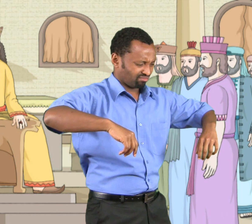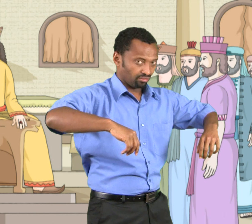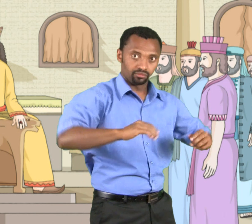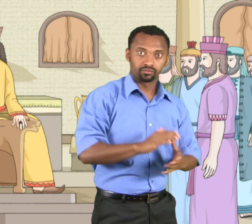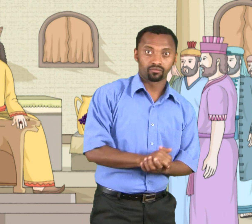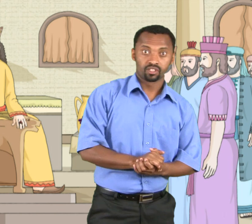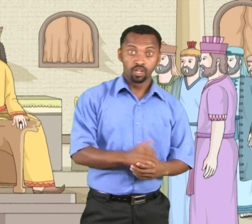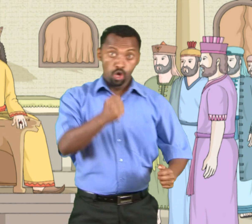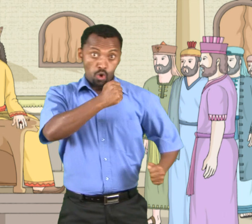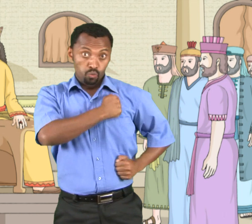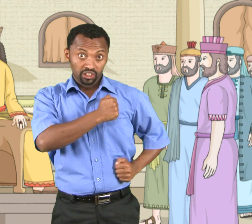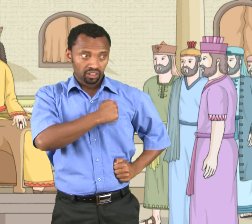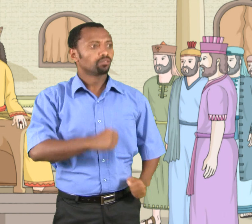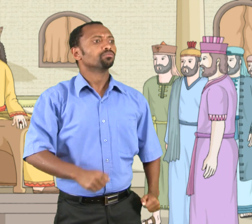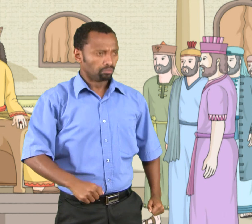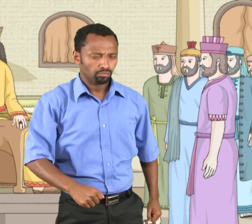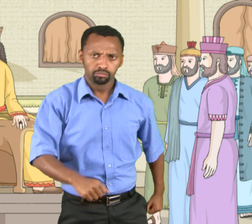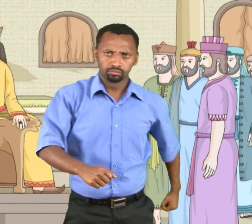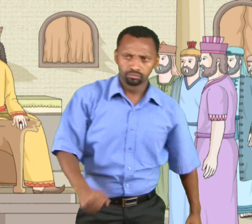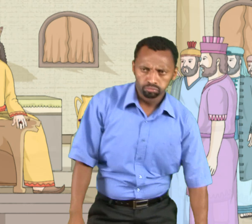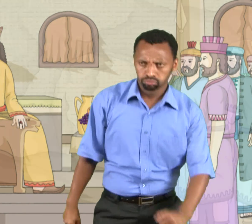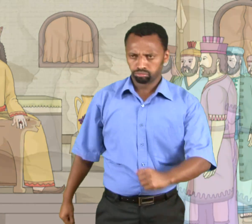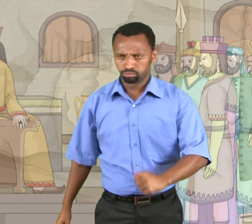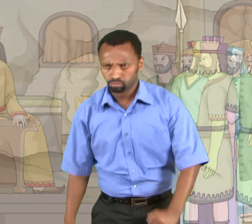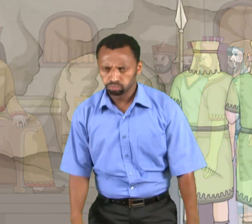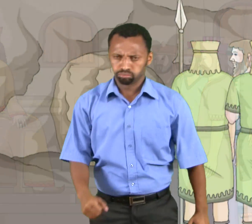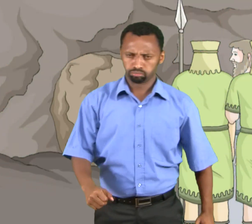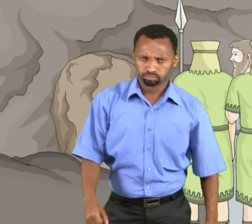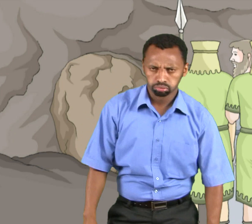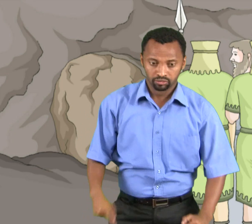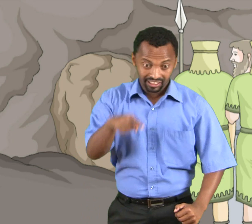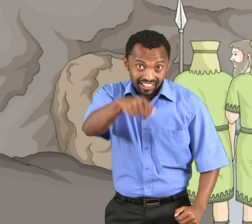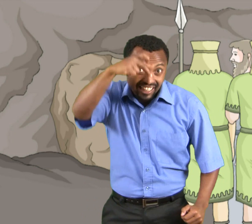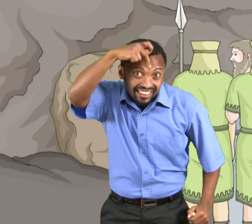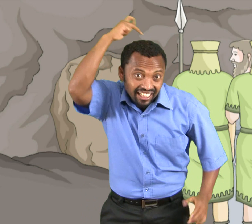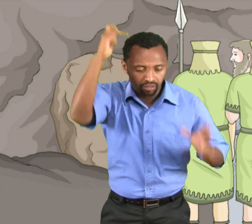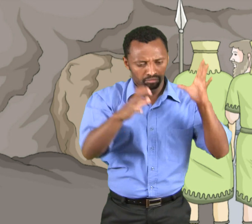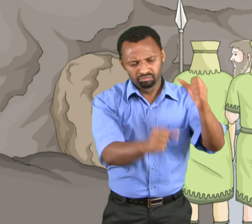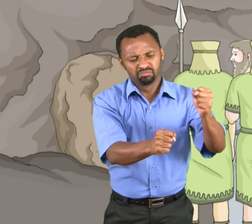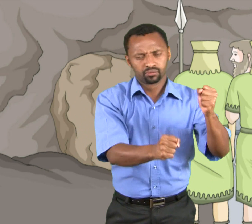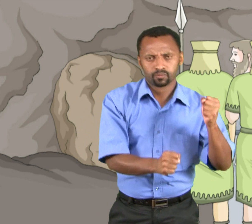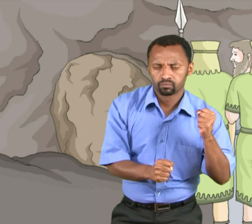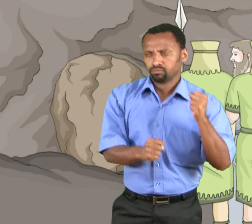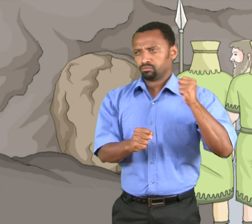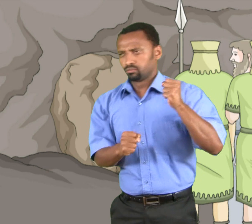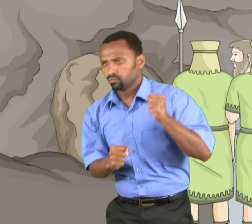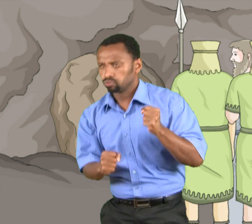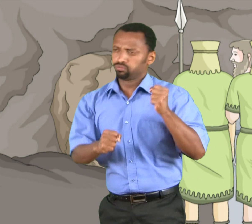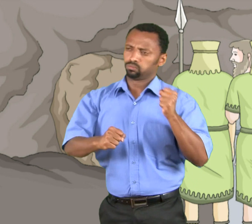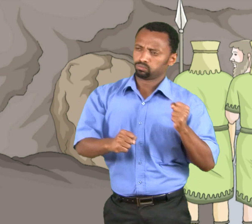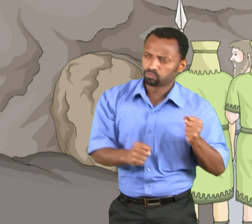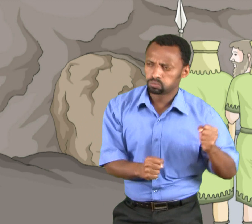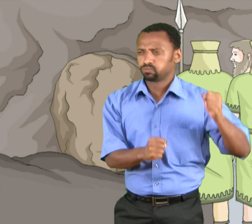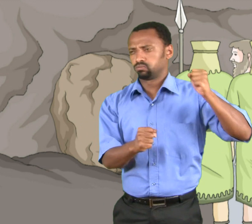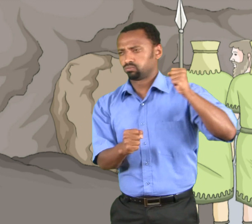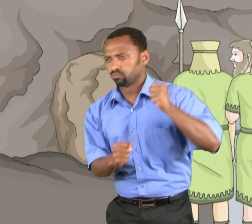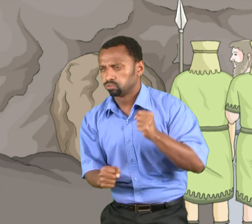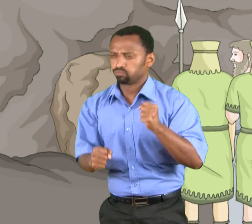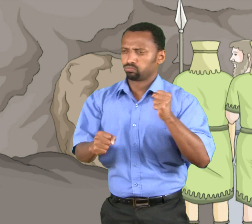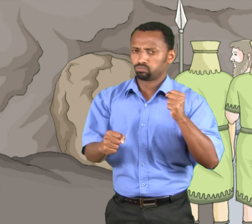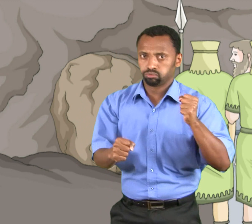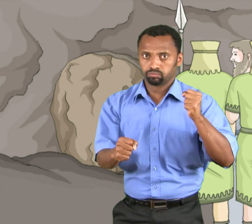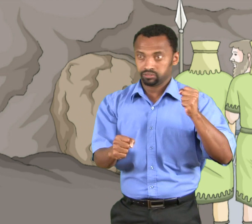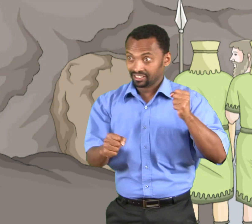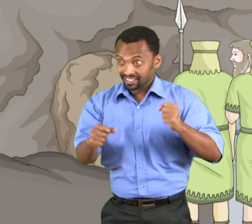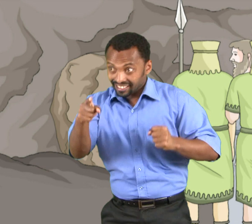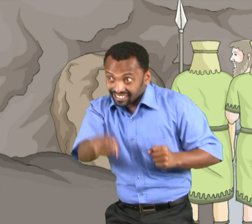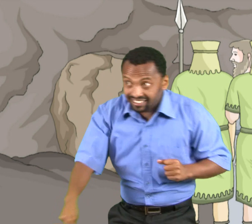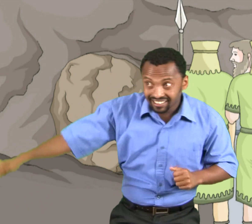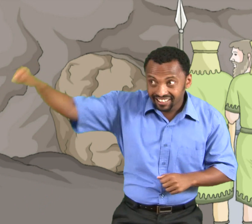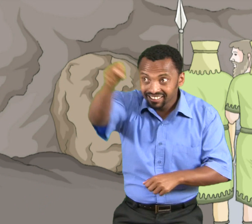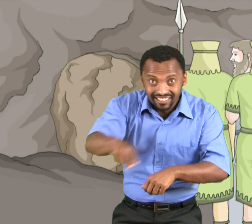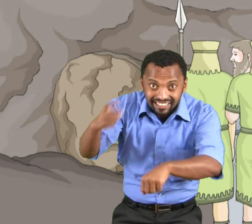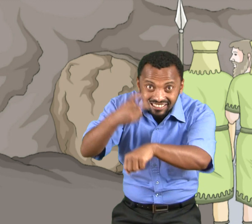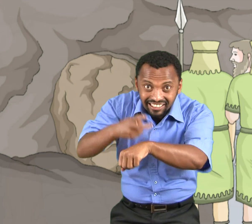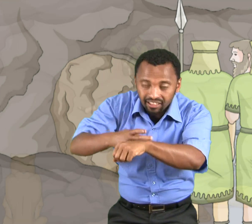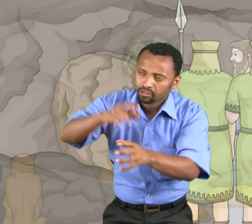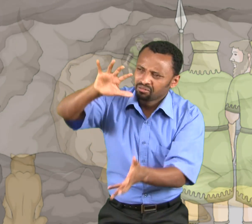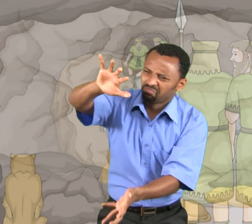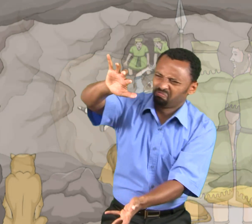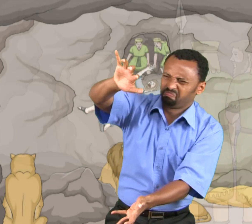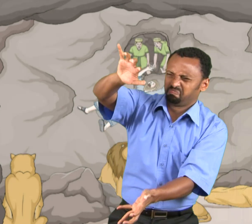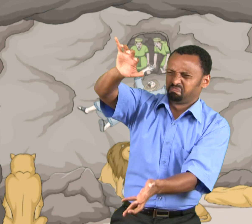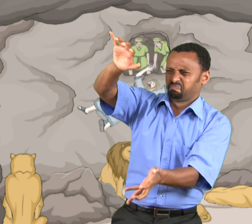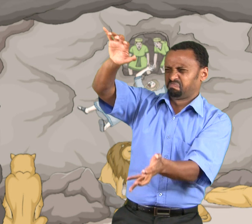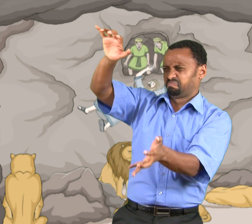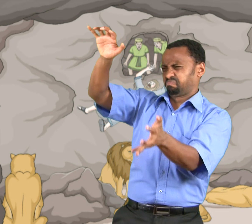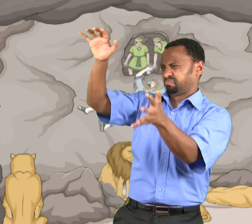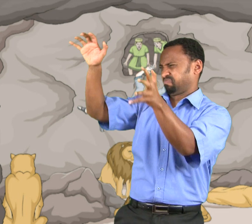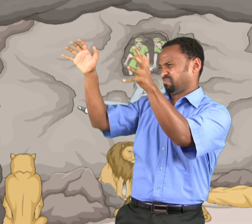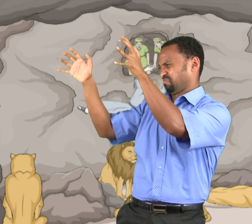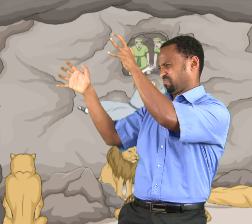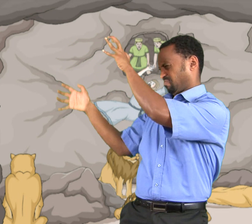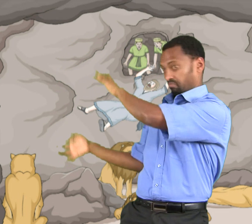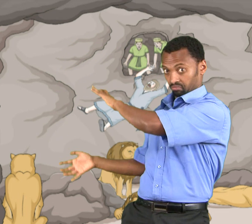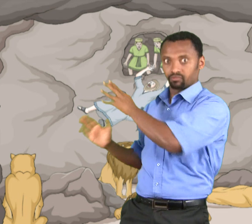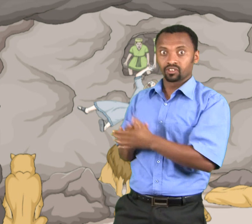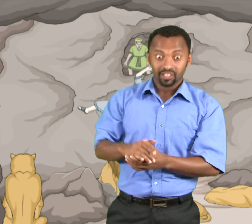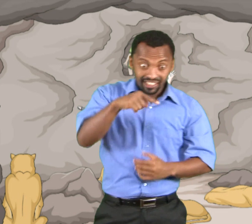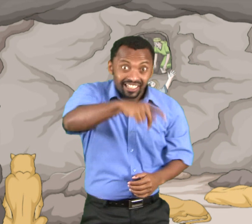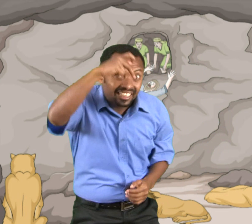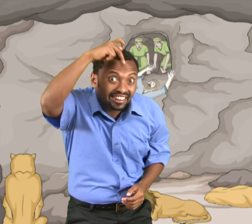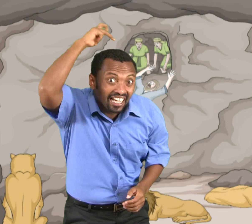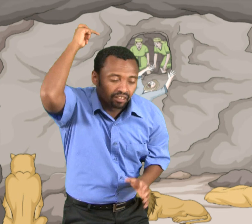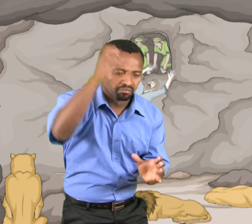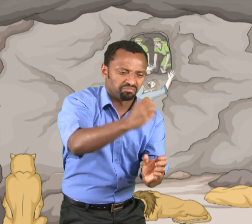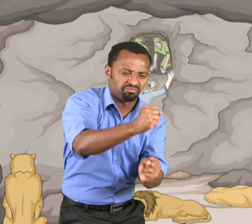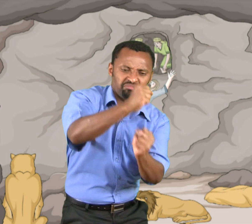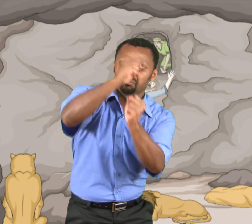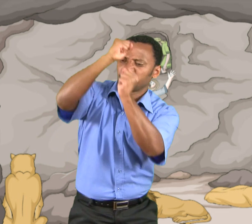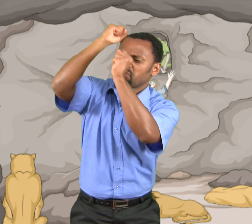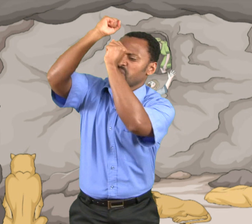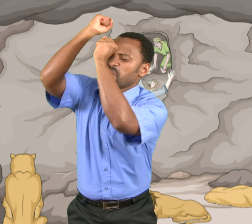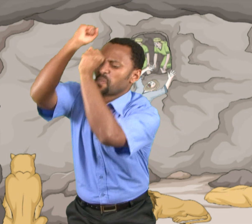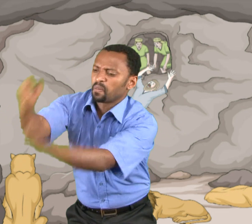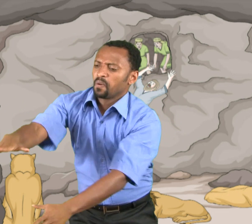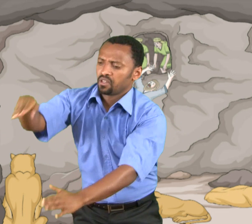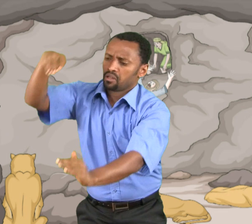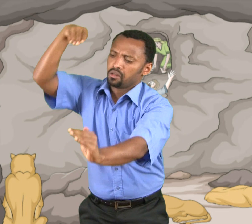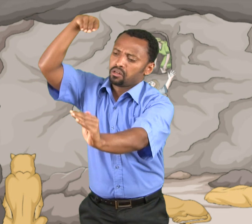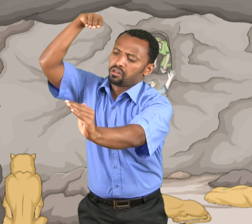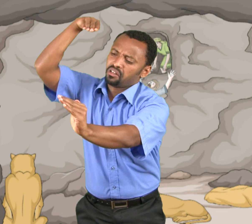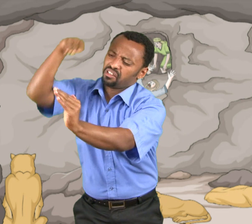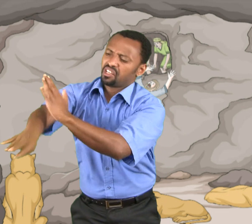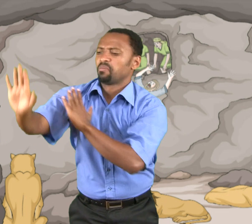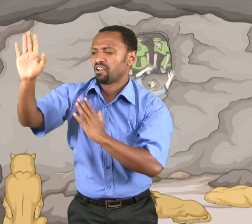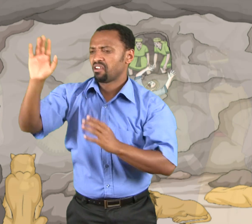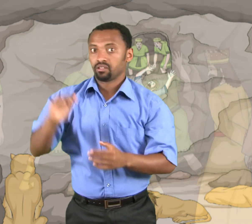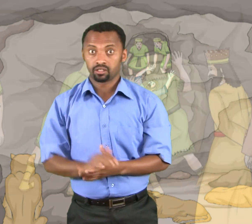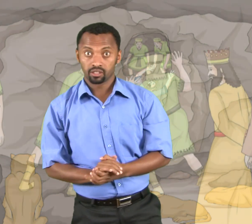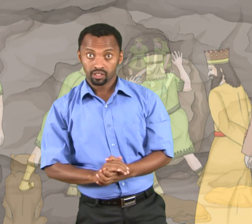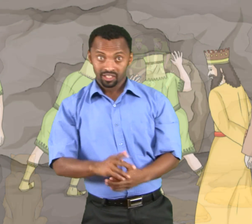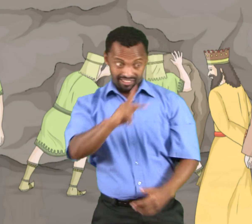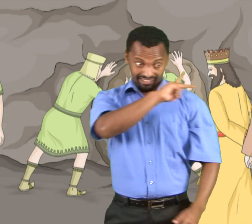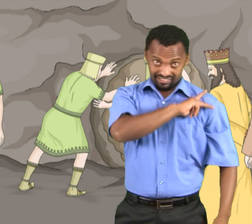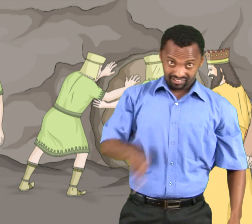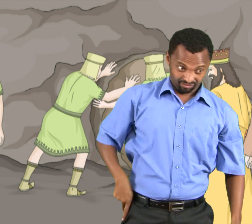The king said to Daniel, “May your God, whom you serve continually, deliver you!”